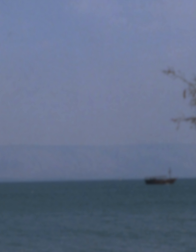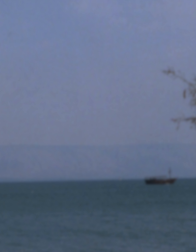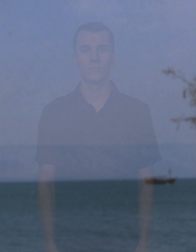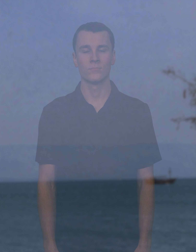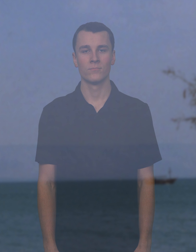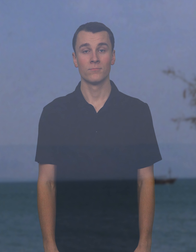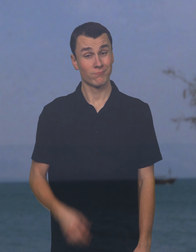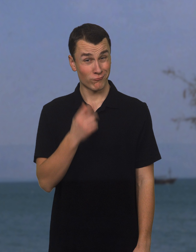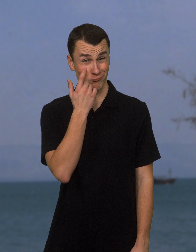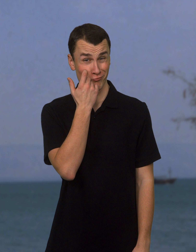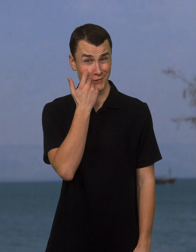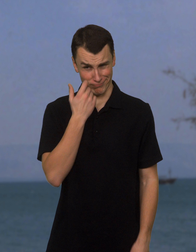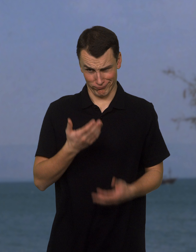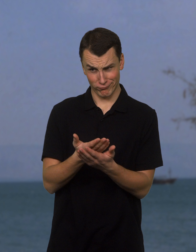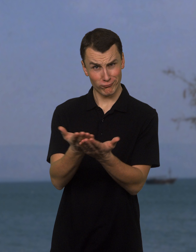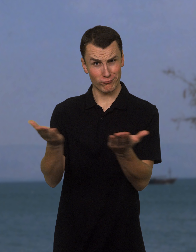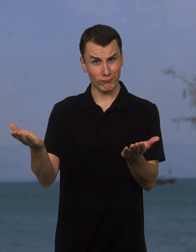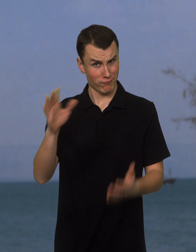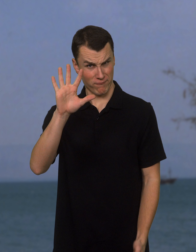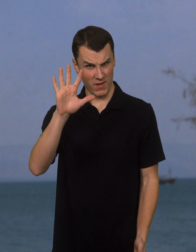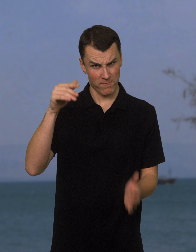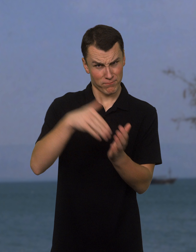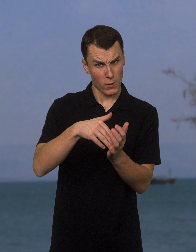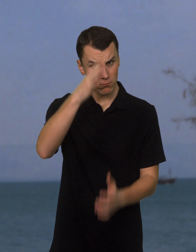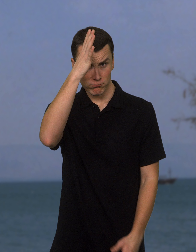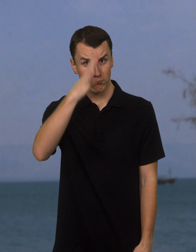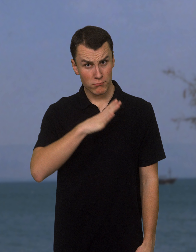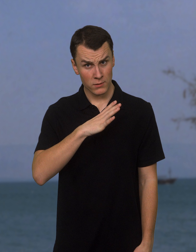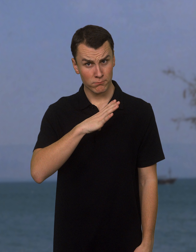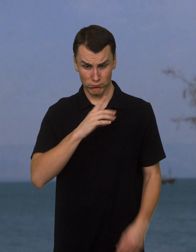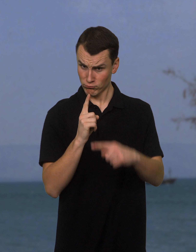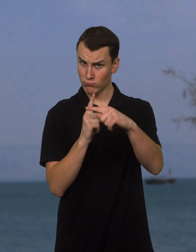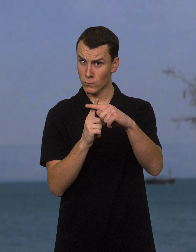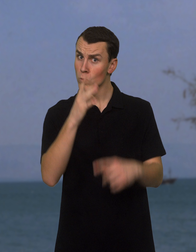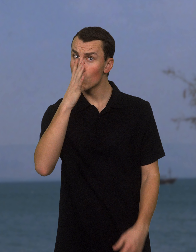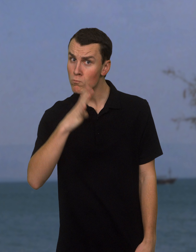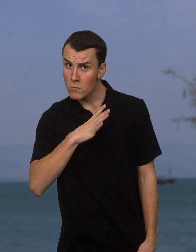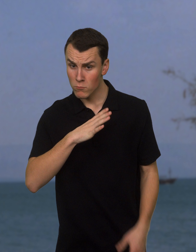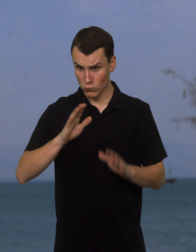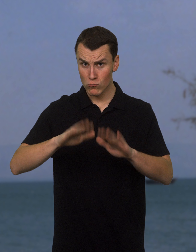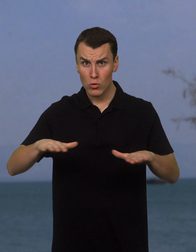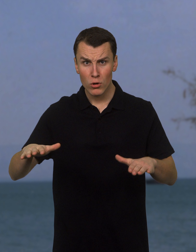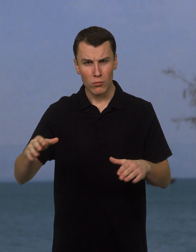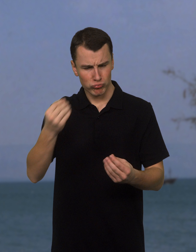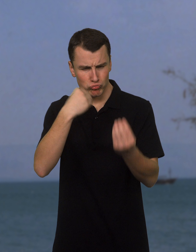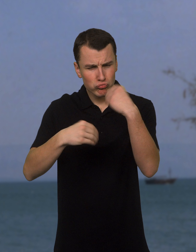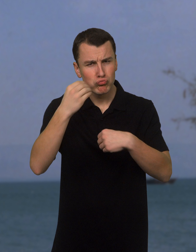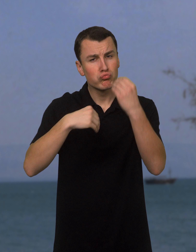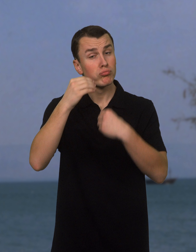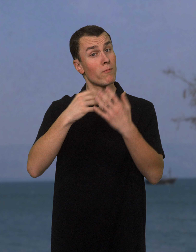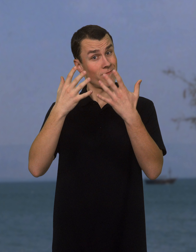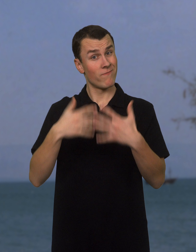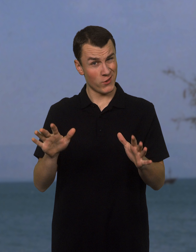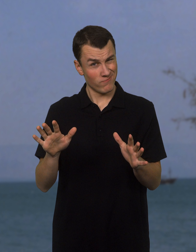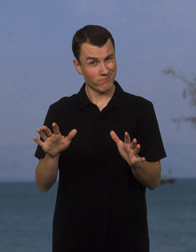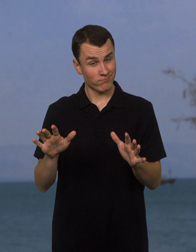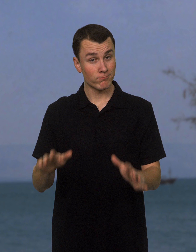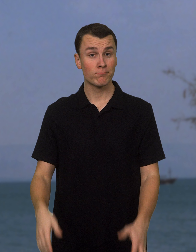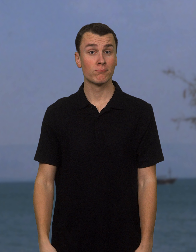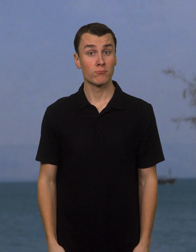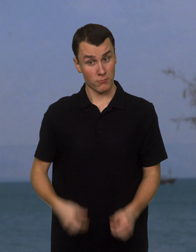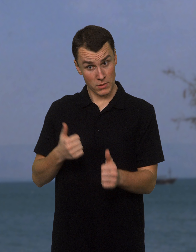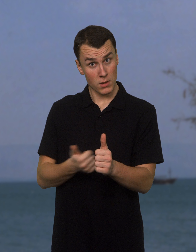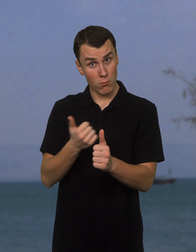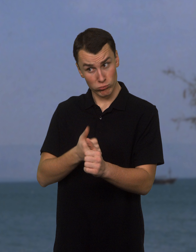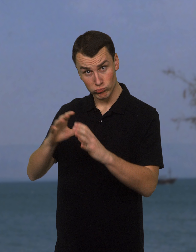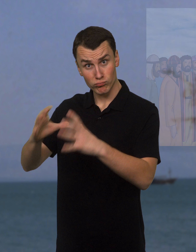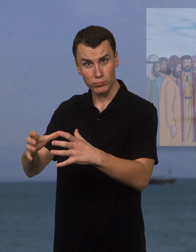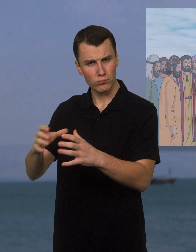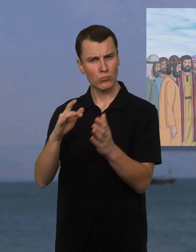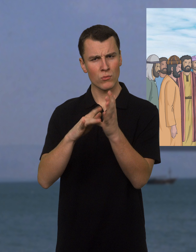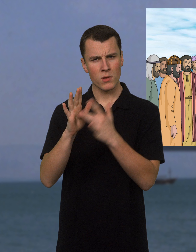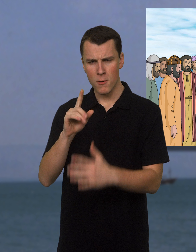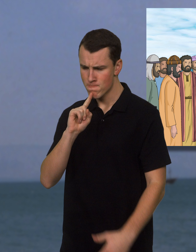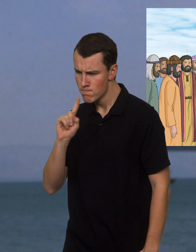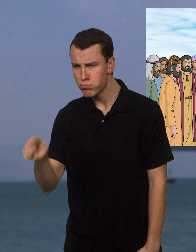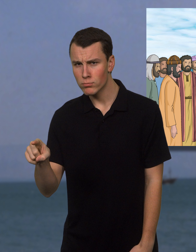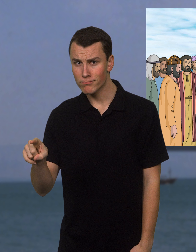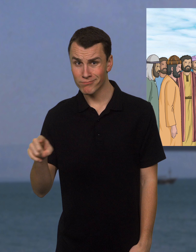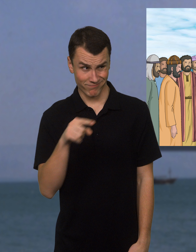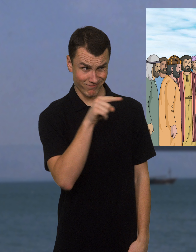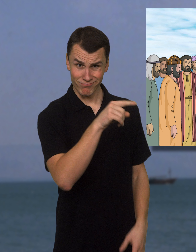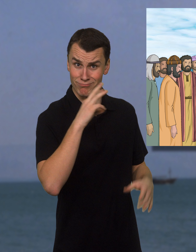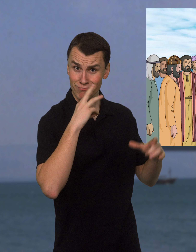About five thousand men were fed, in addition to women and children.